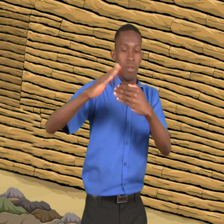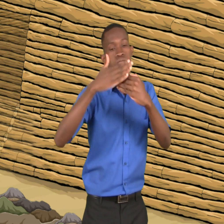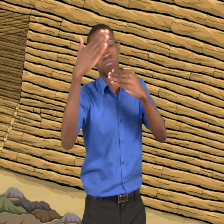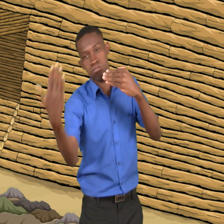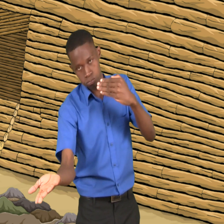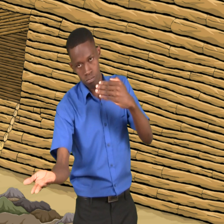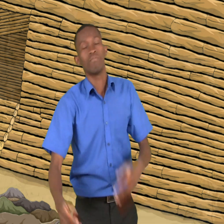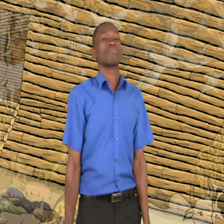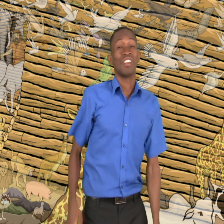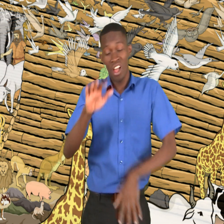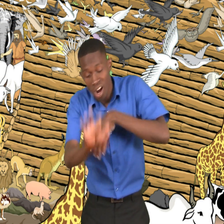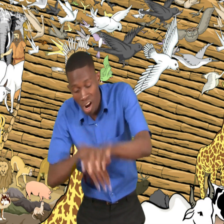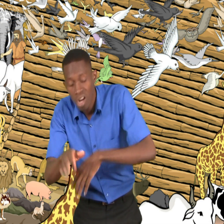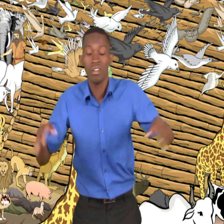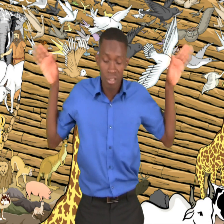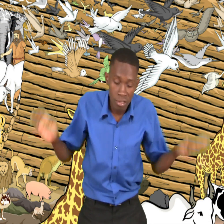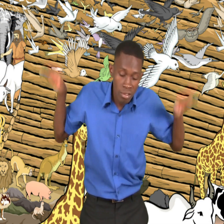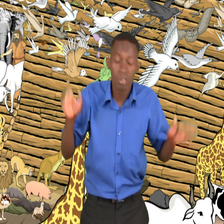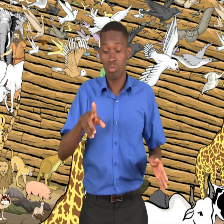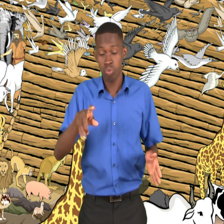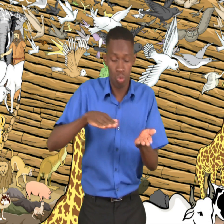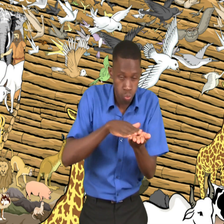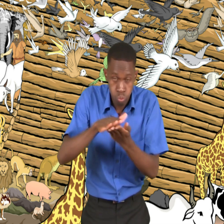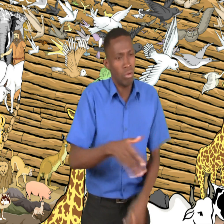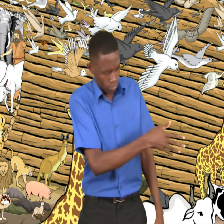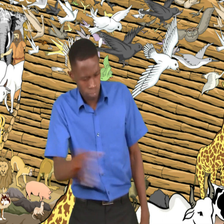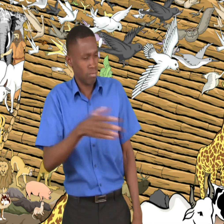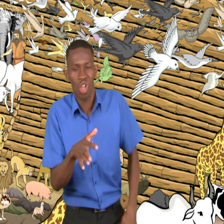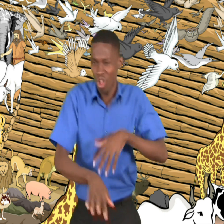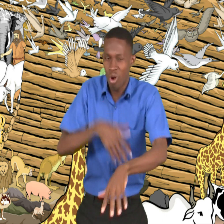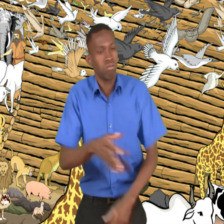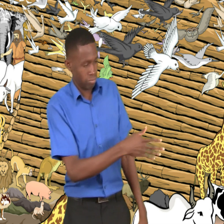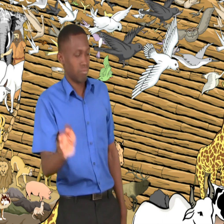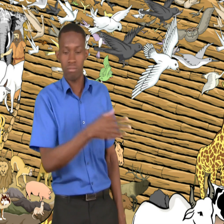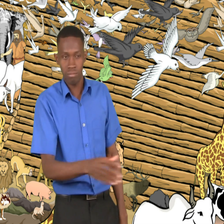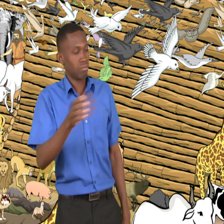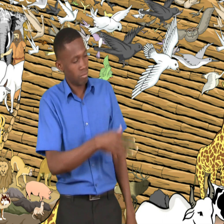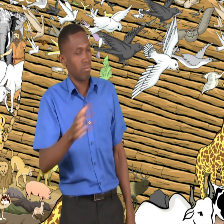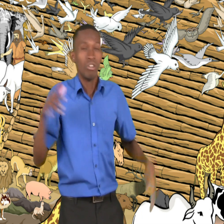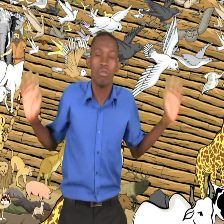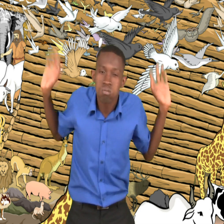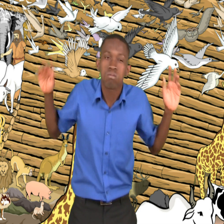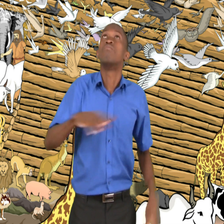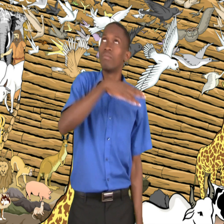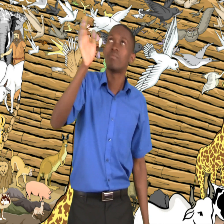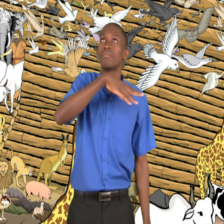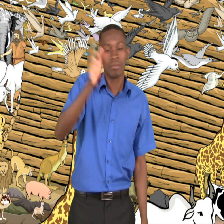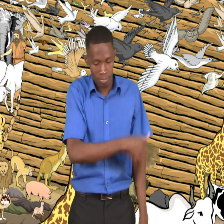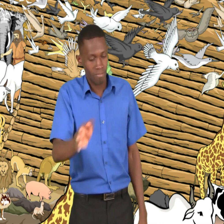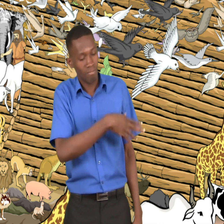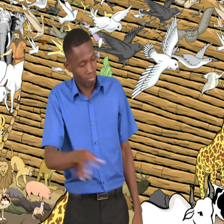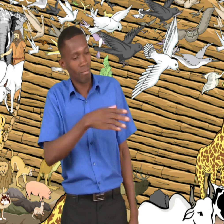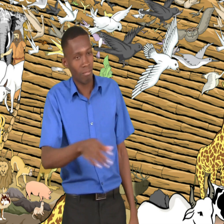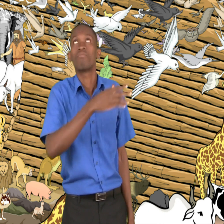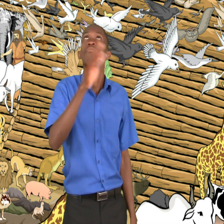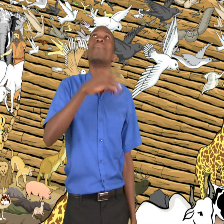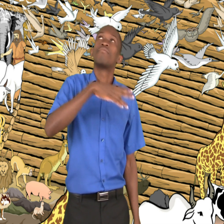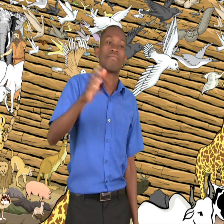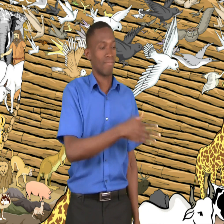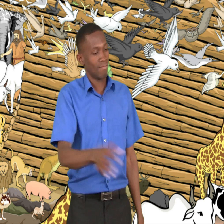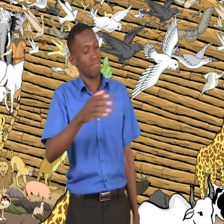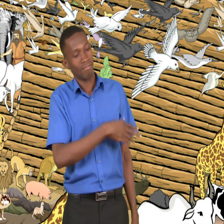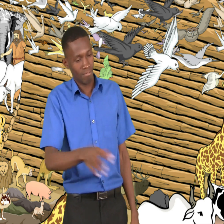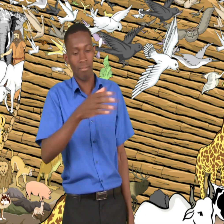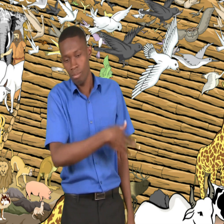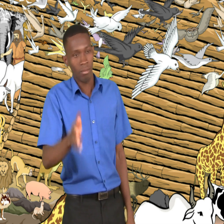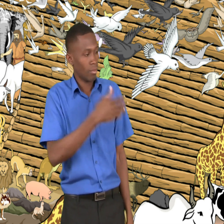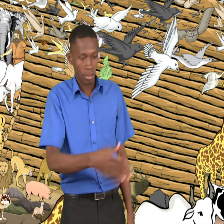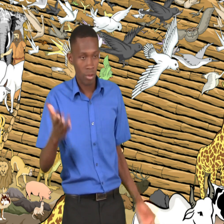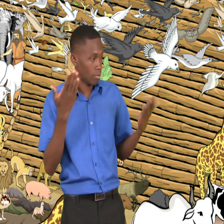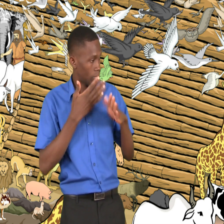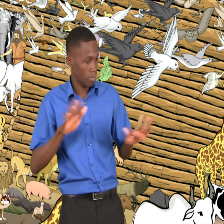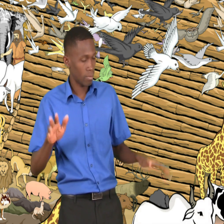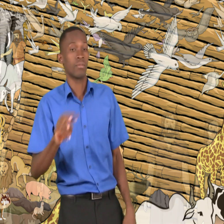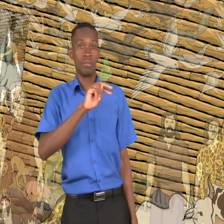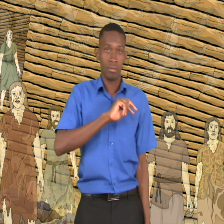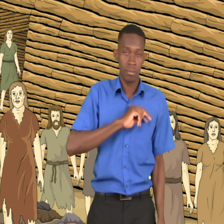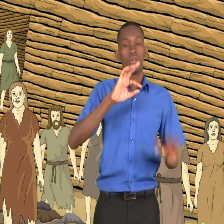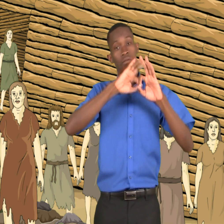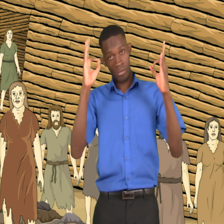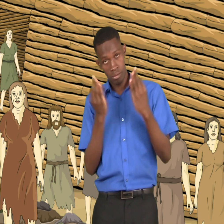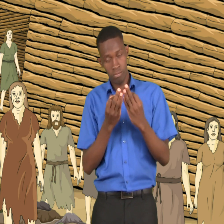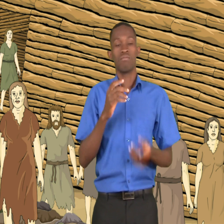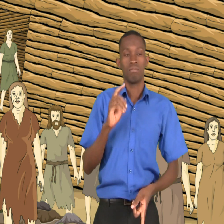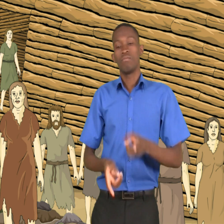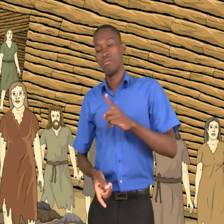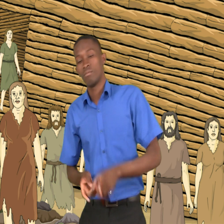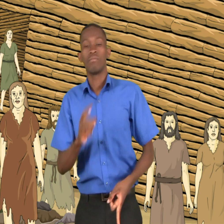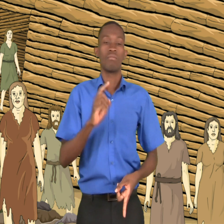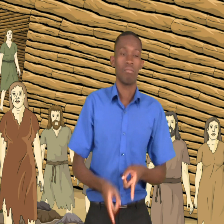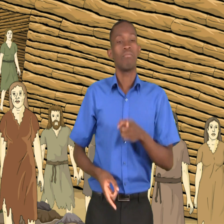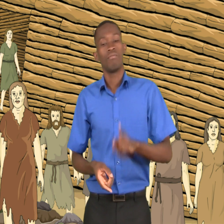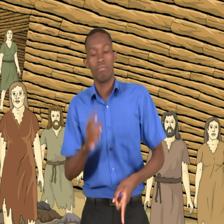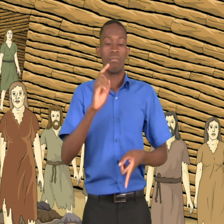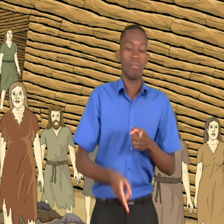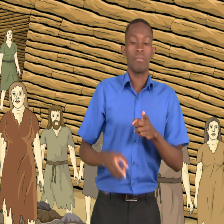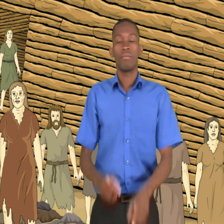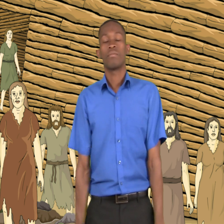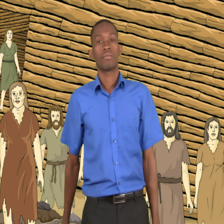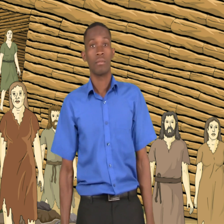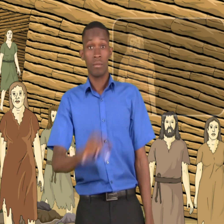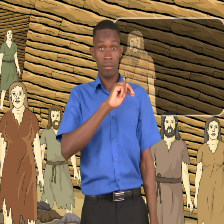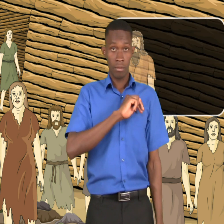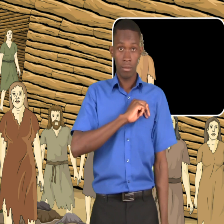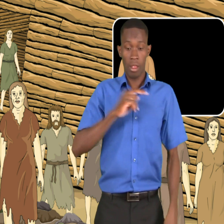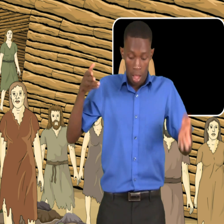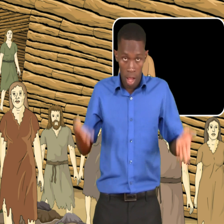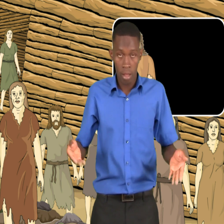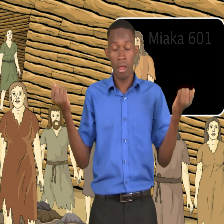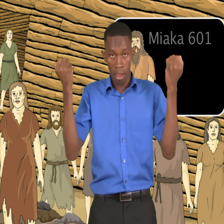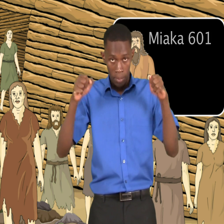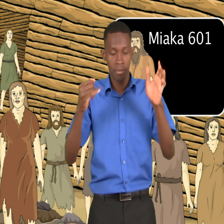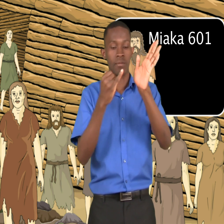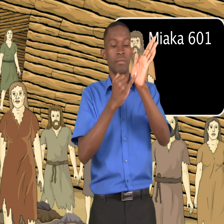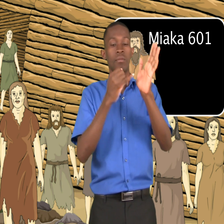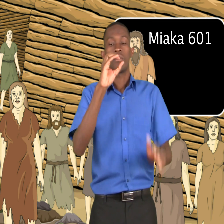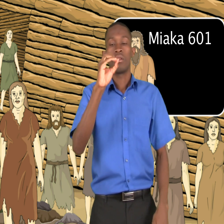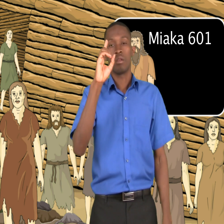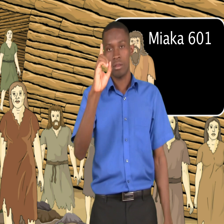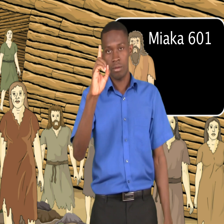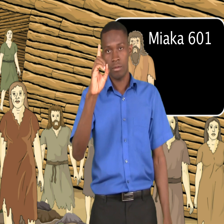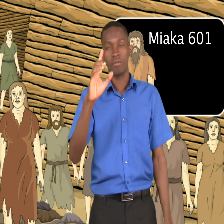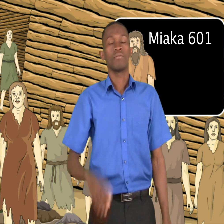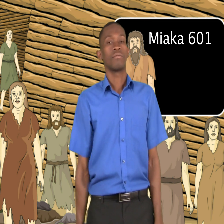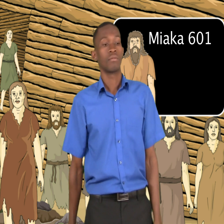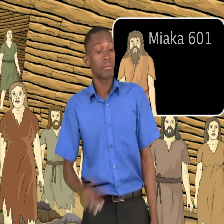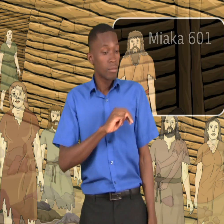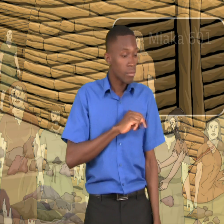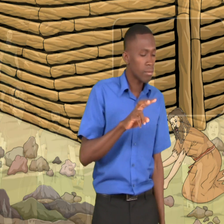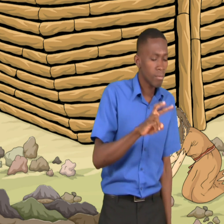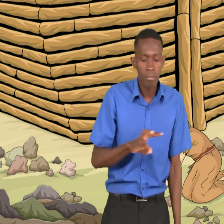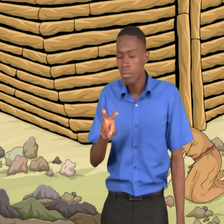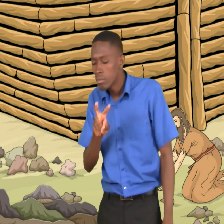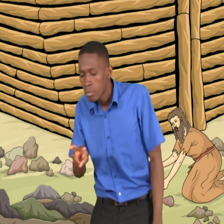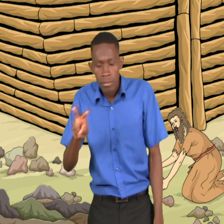Every living creature, every creeping thing, and every bird—everything that moves upon the earth—came out of the ark, kind by kind.